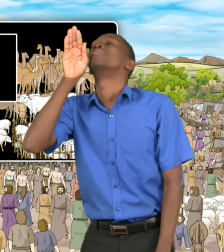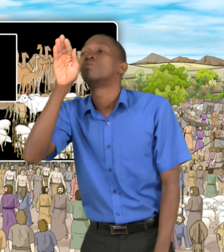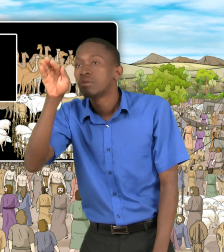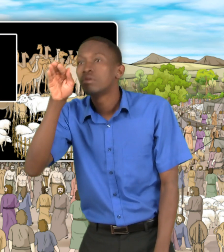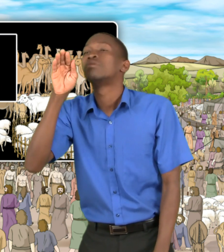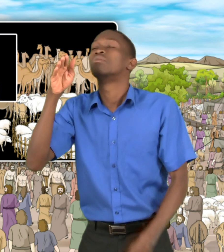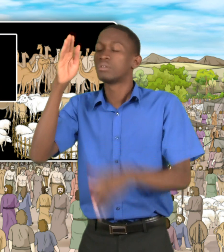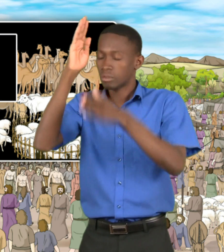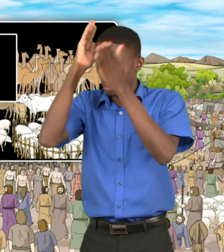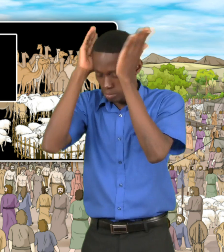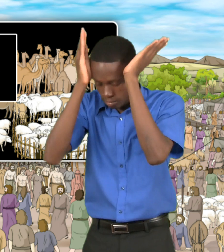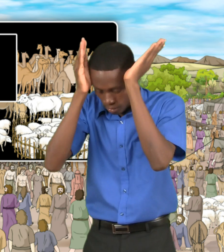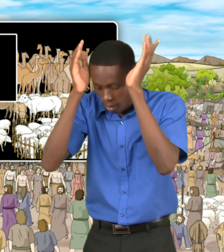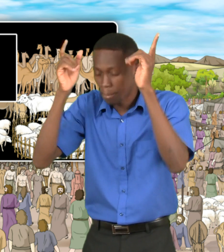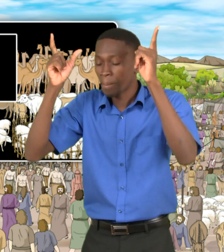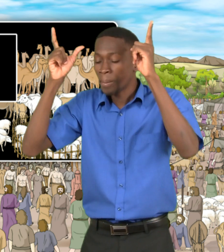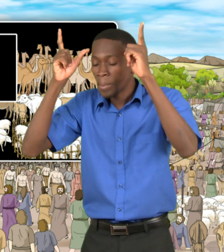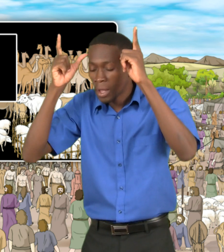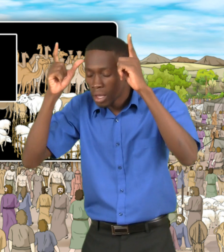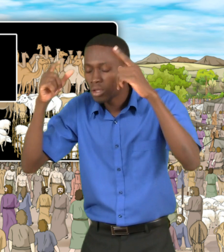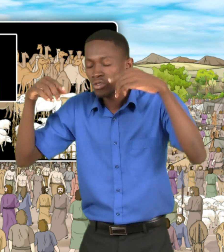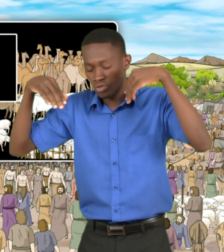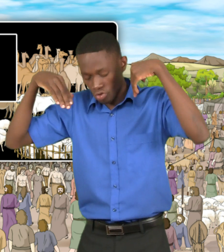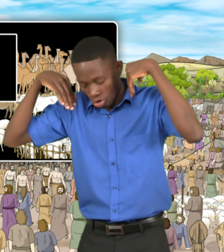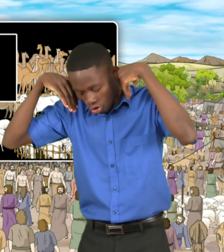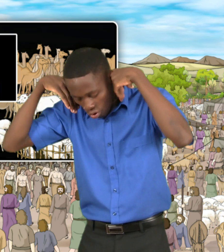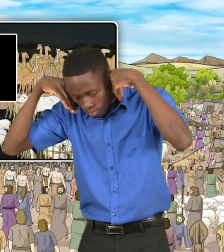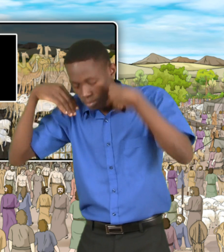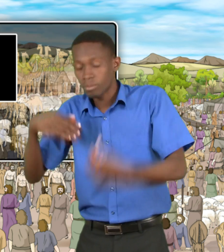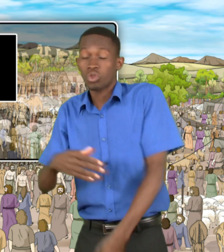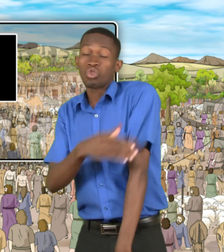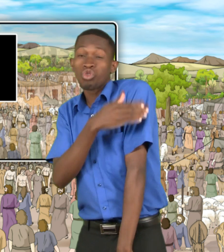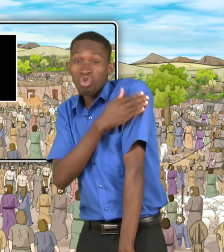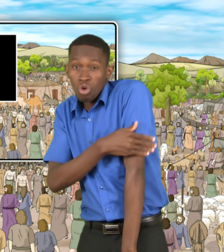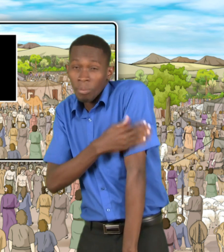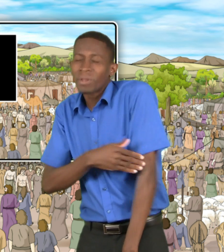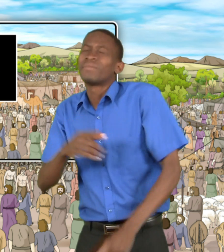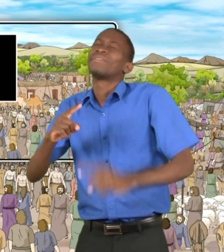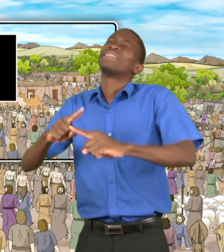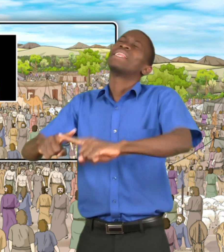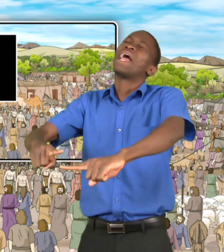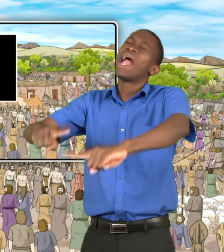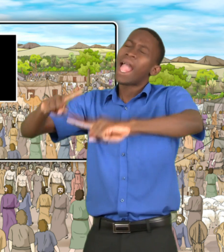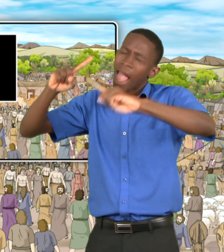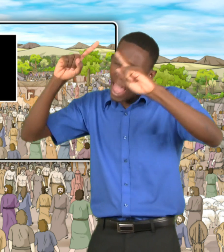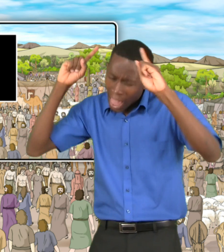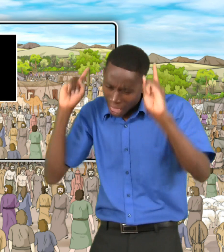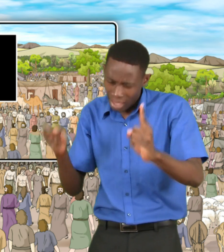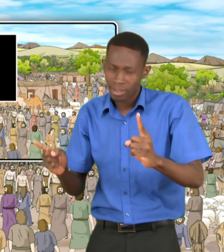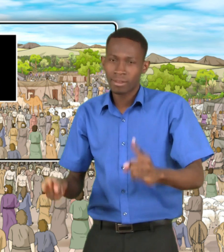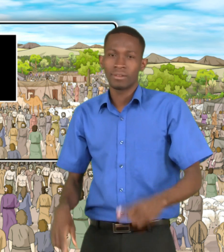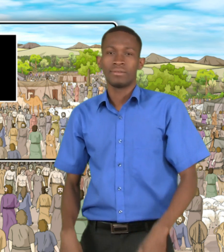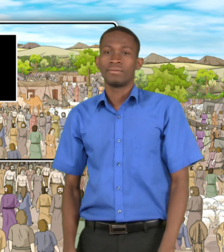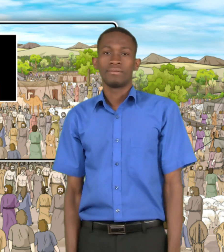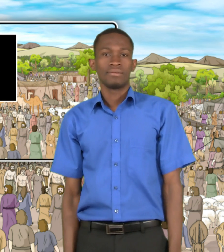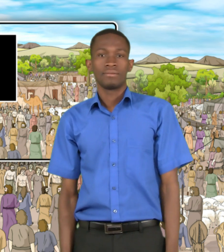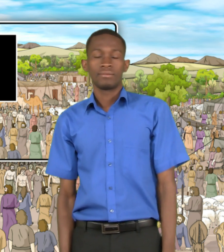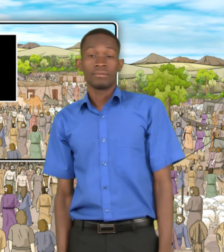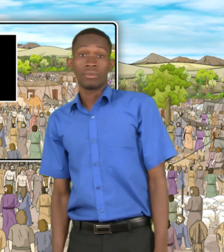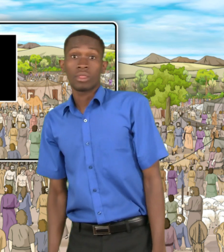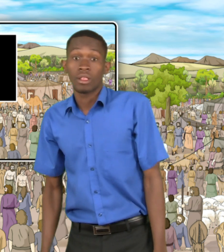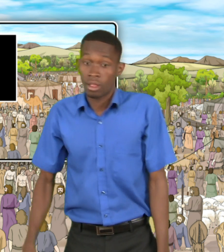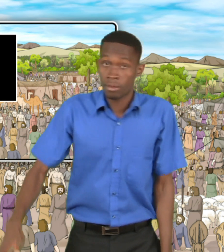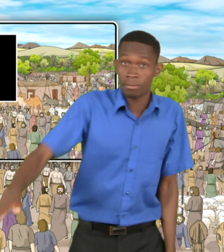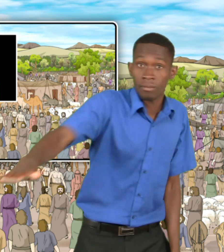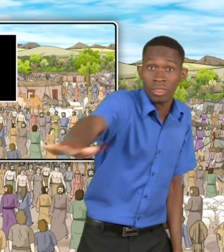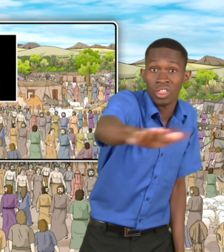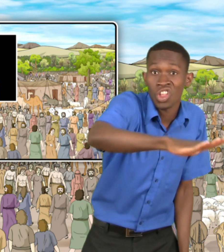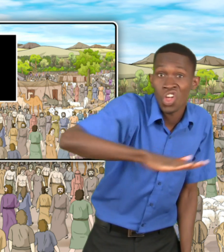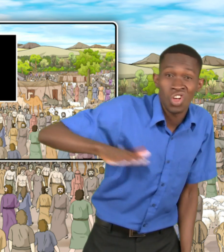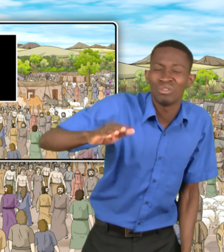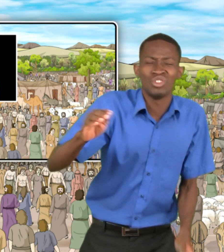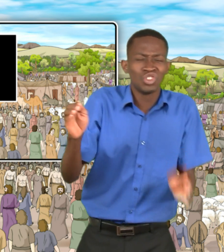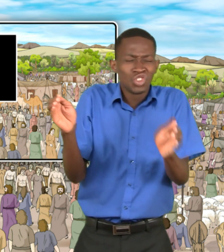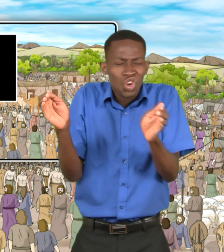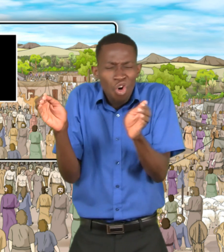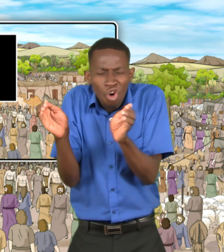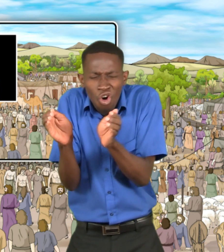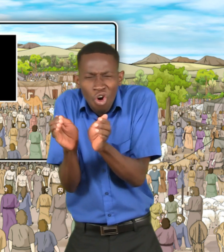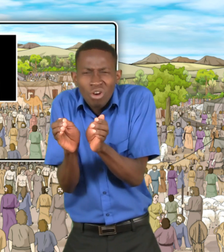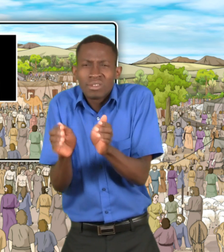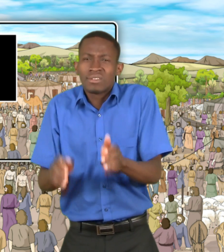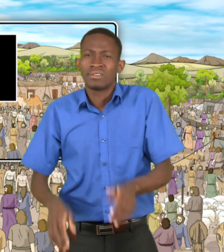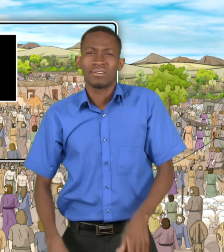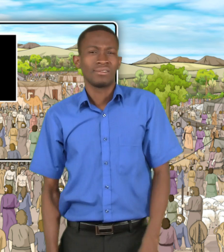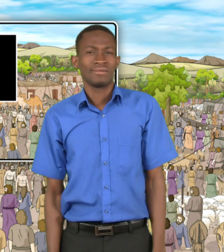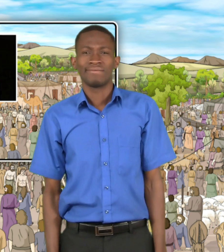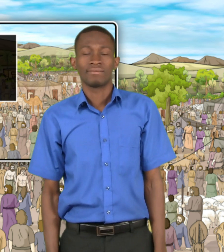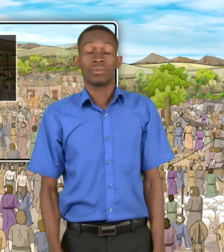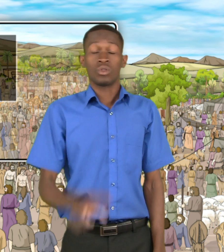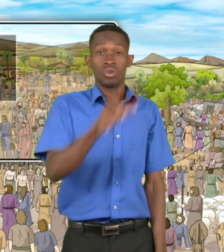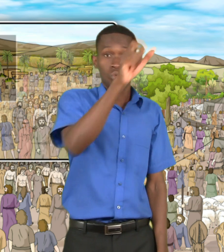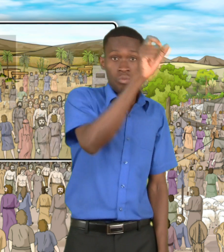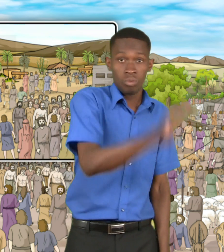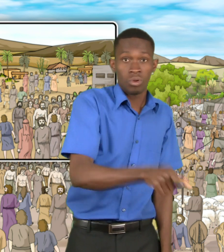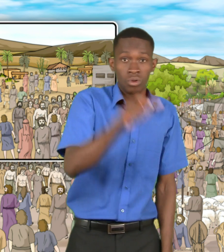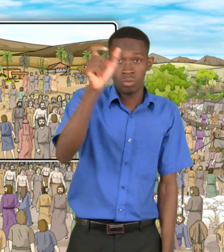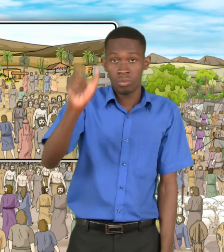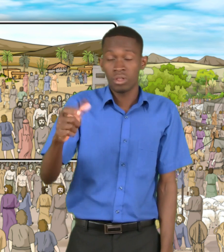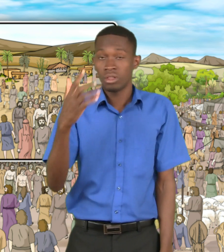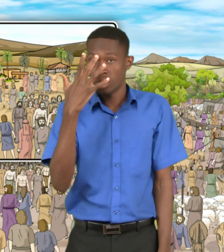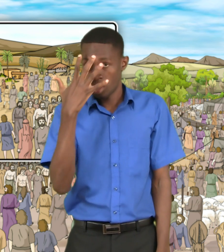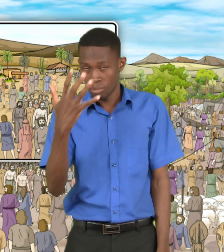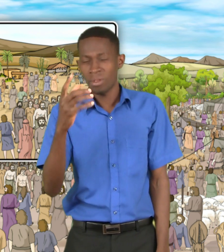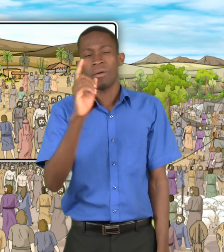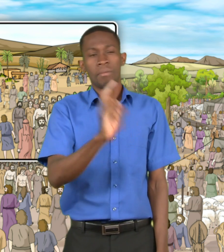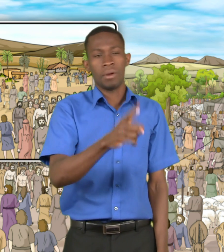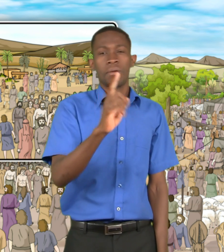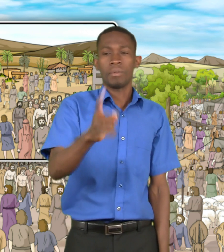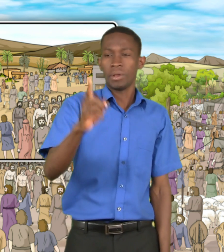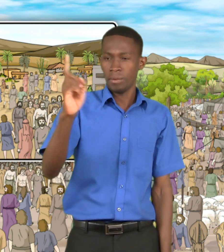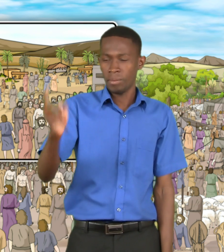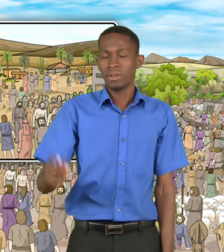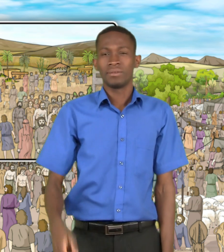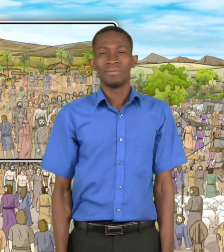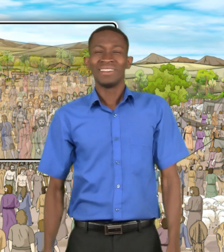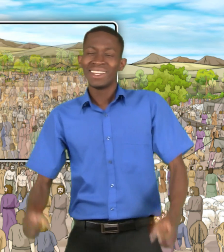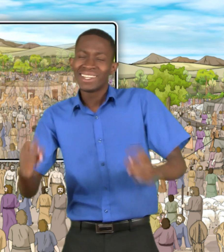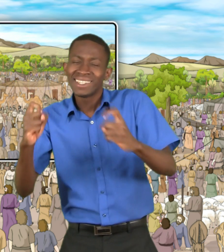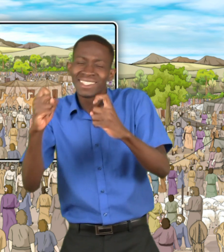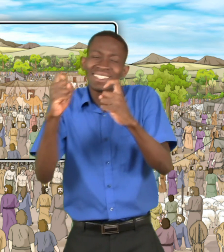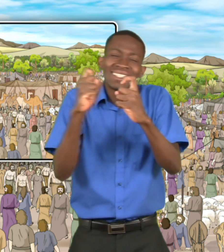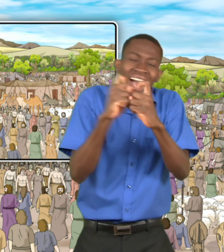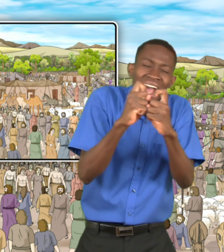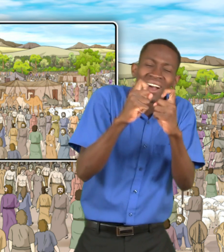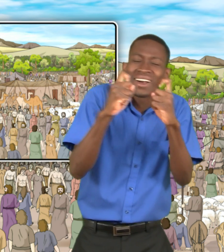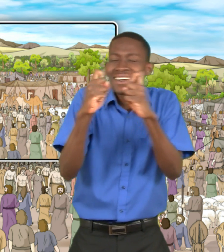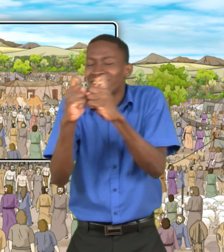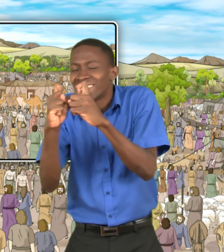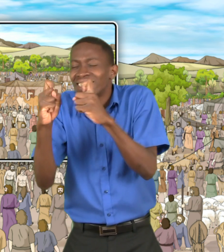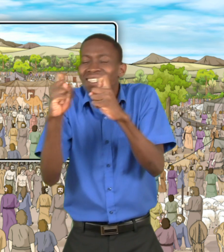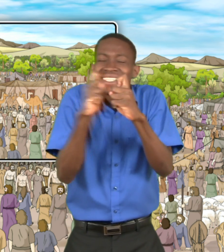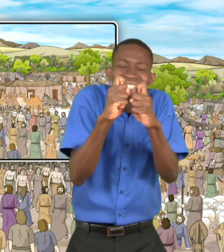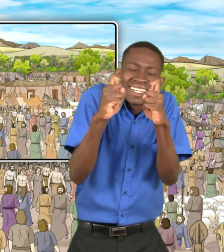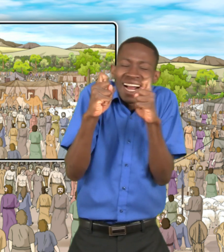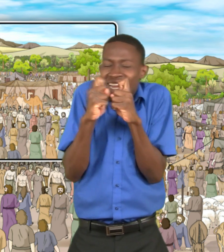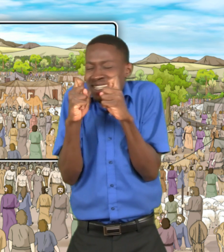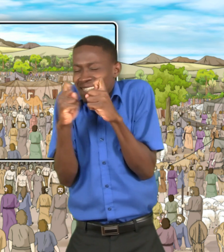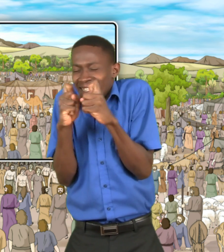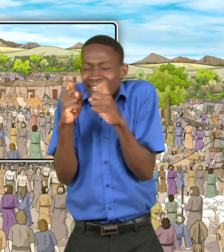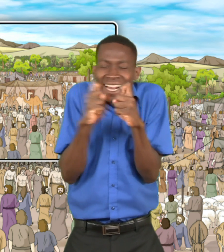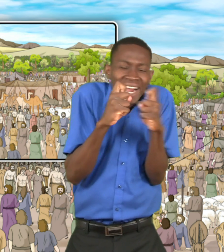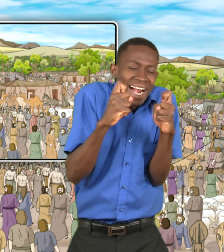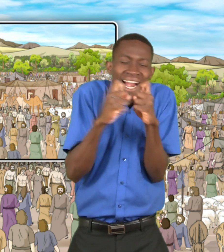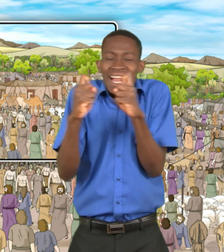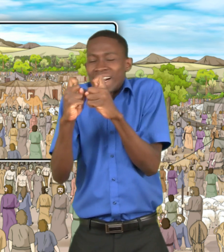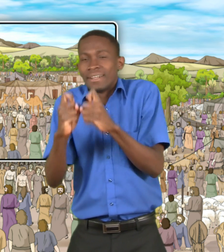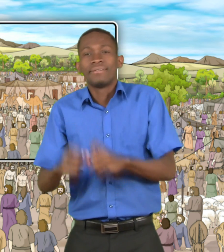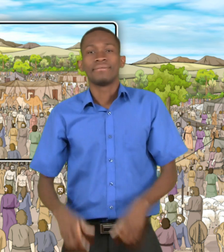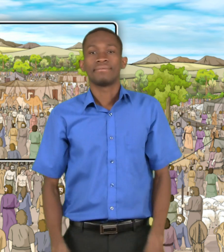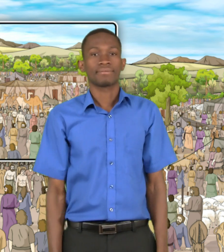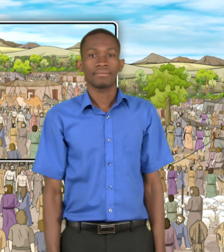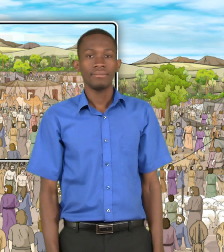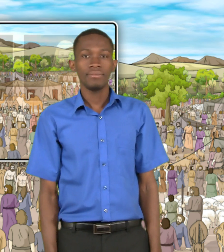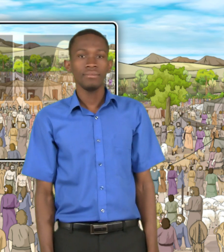And there was discord between the herdsmen of Abram and the herdsmen of Lot.